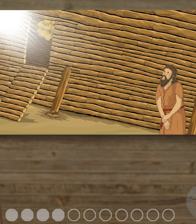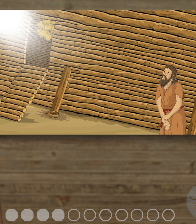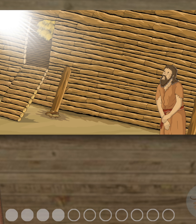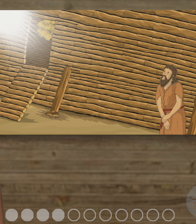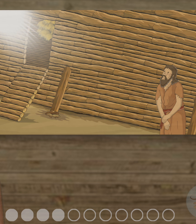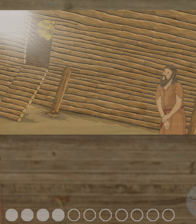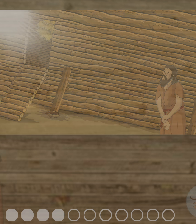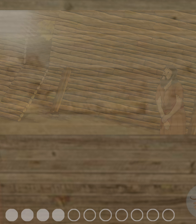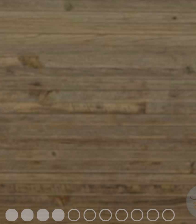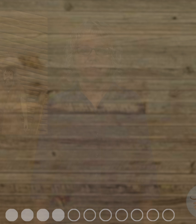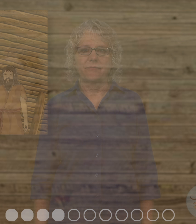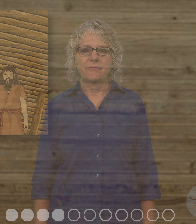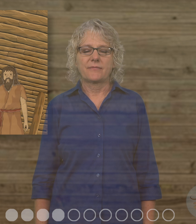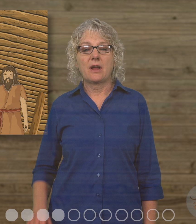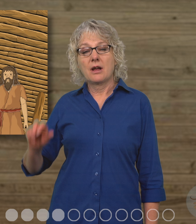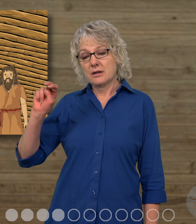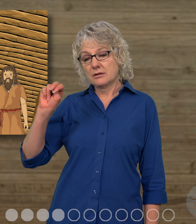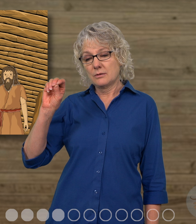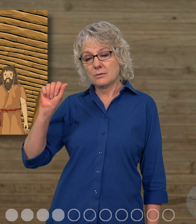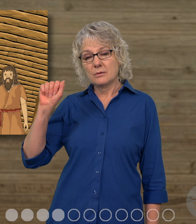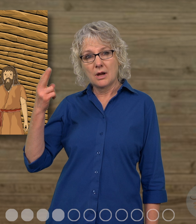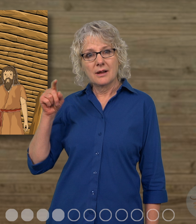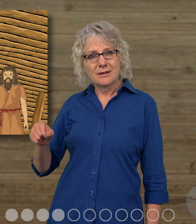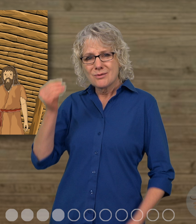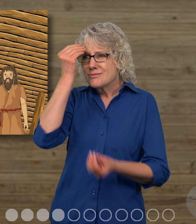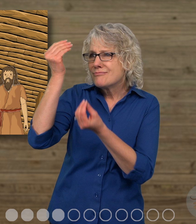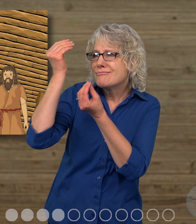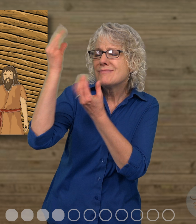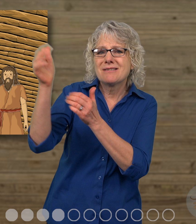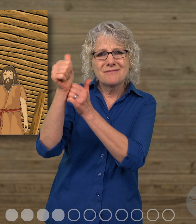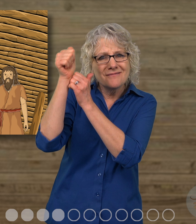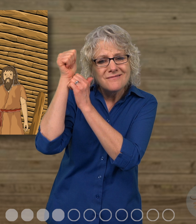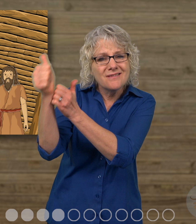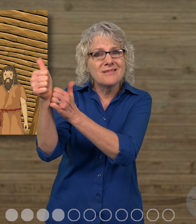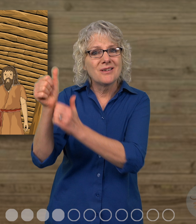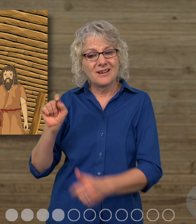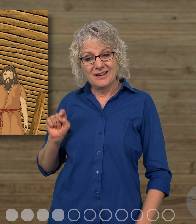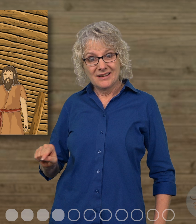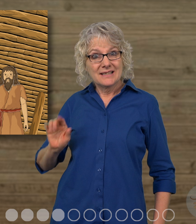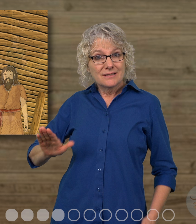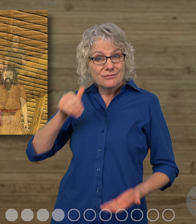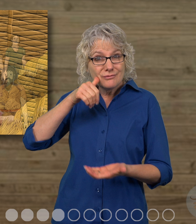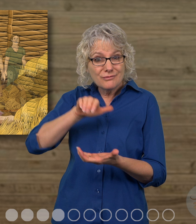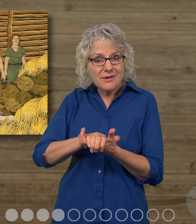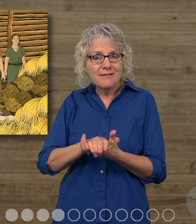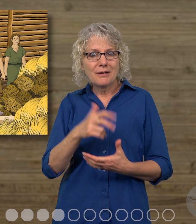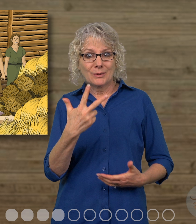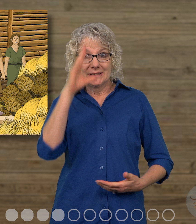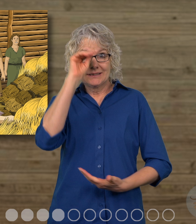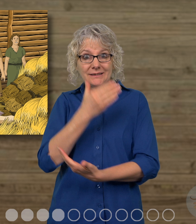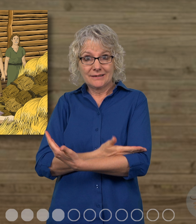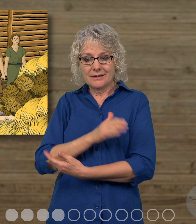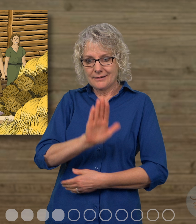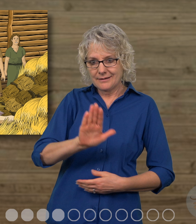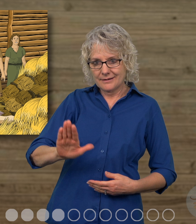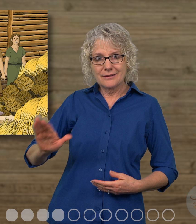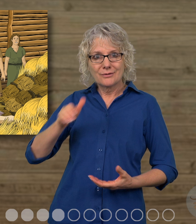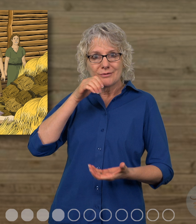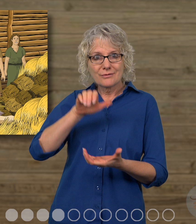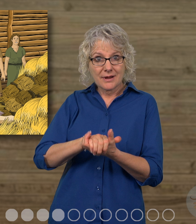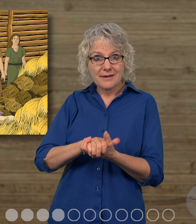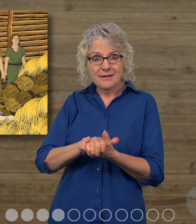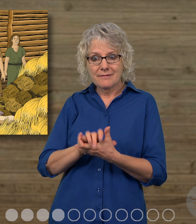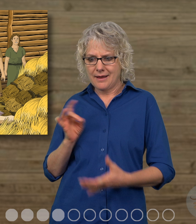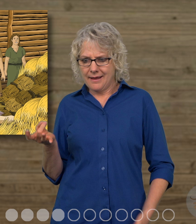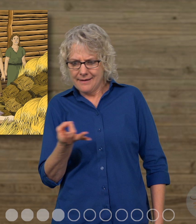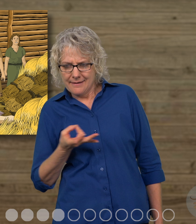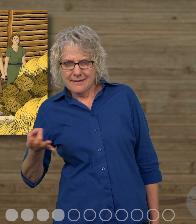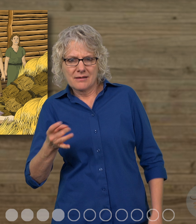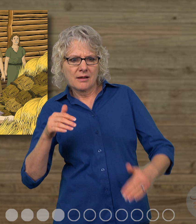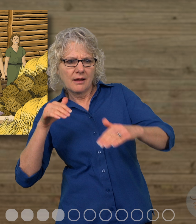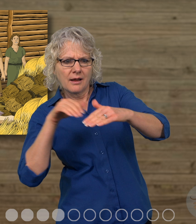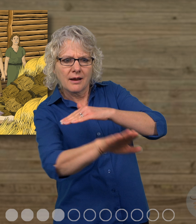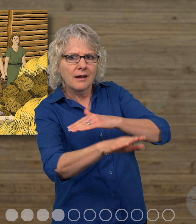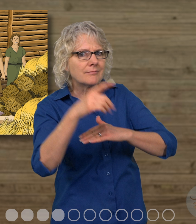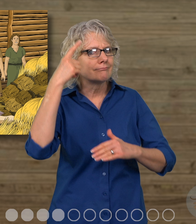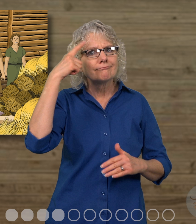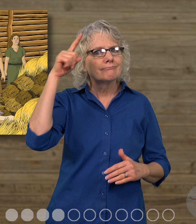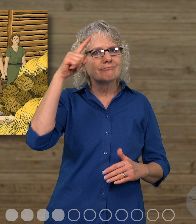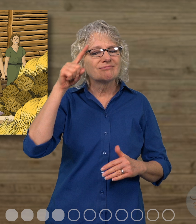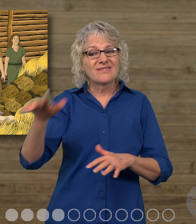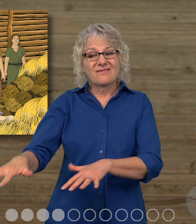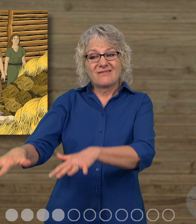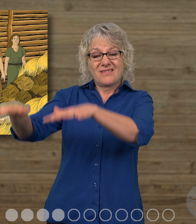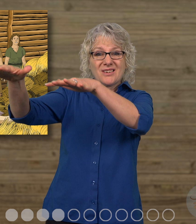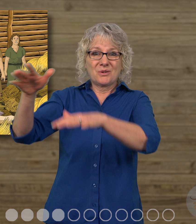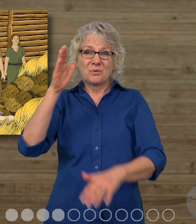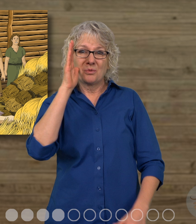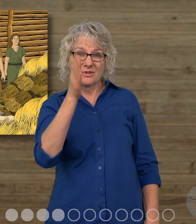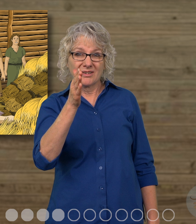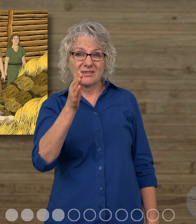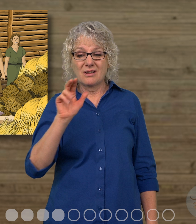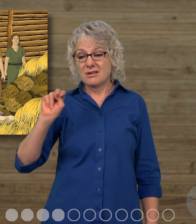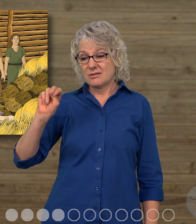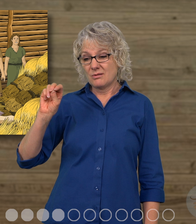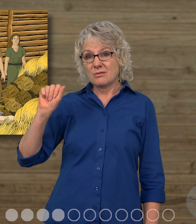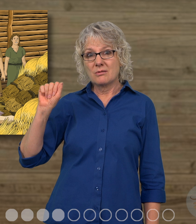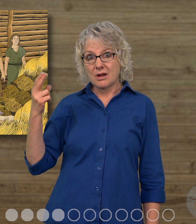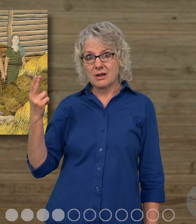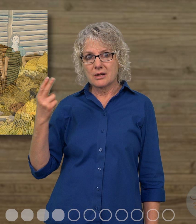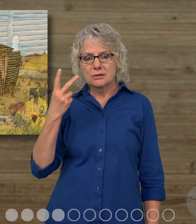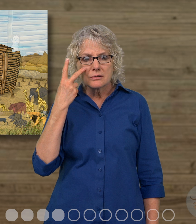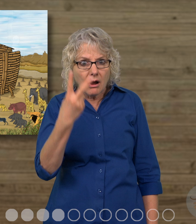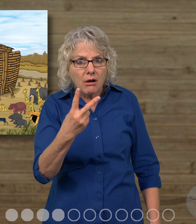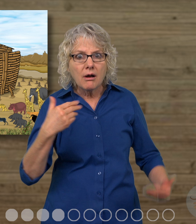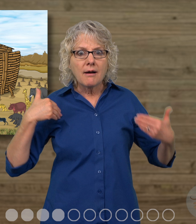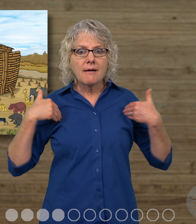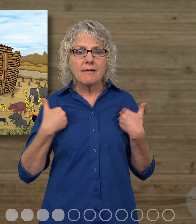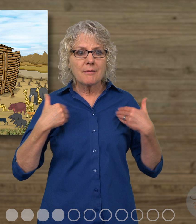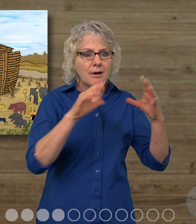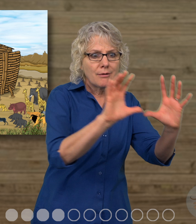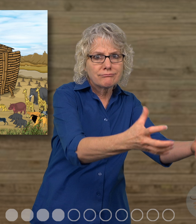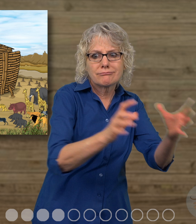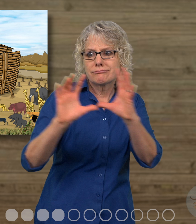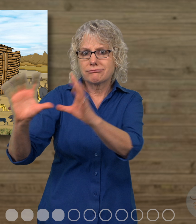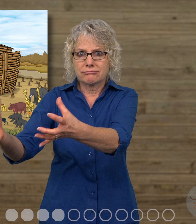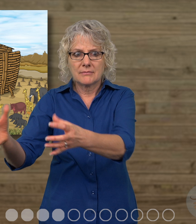And Noah did all that the LORD had commanded him. Now Noah was 600 years old when the floodwaters came upon the earth. And Noah and his wife, with his sons and their wives, entered the ark to escape the waters of the flood.